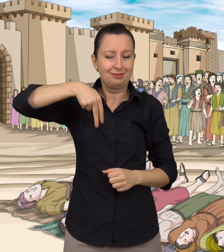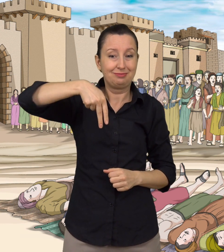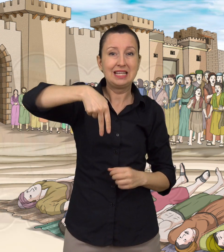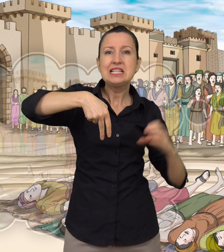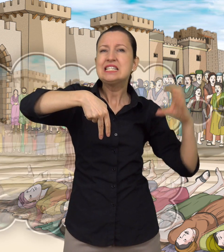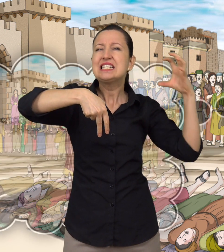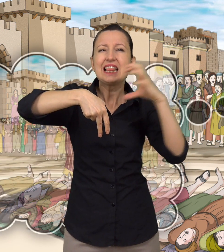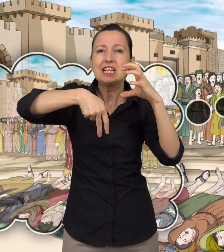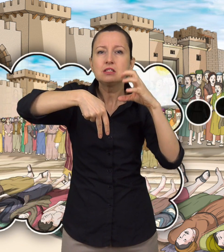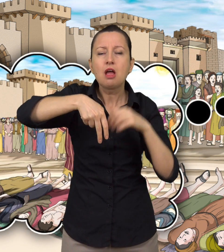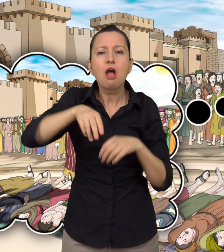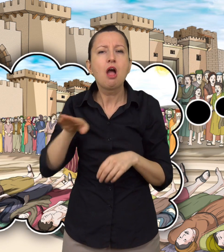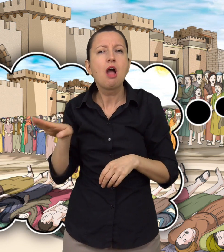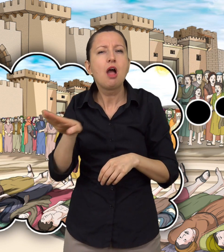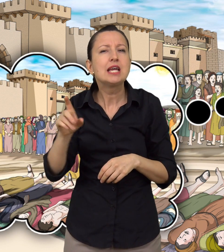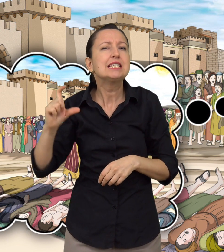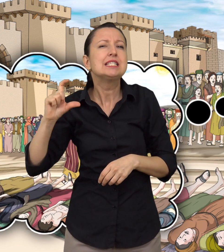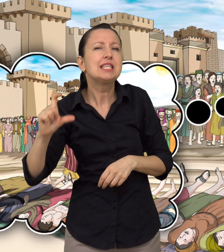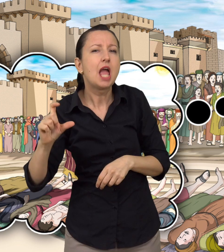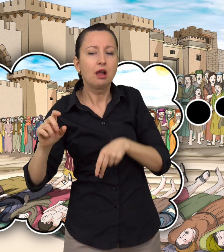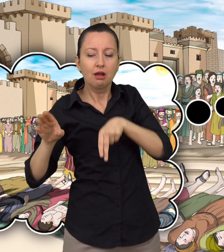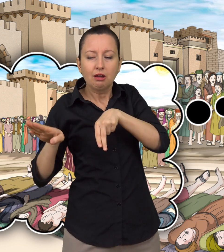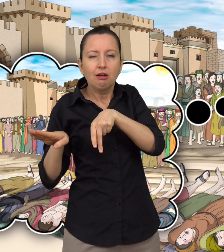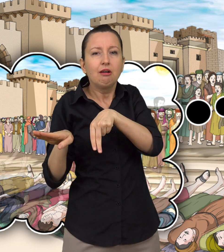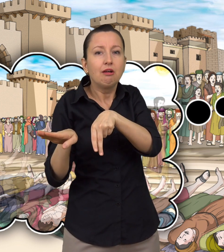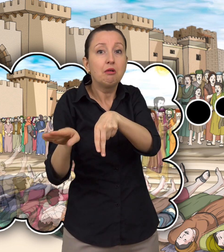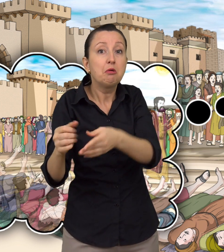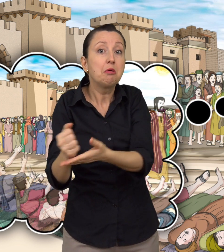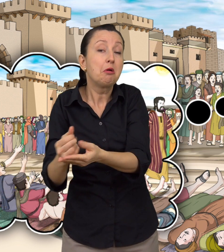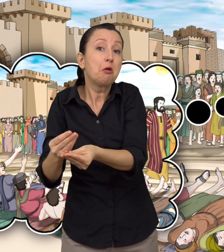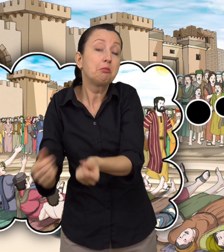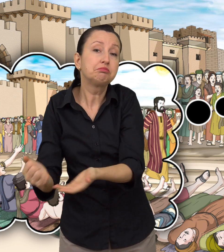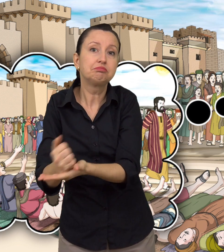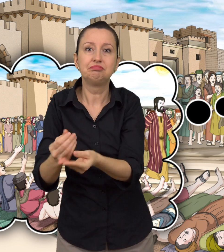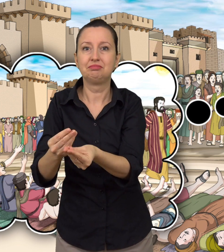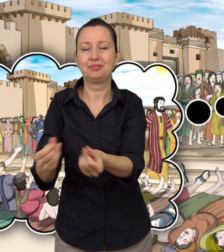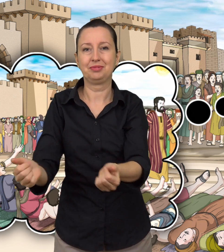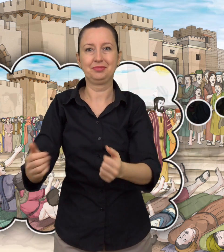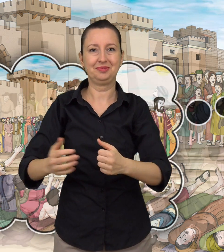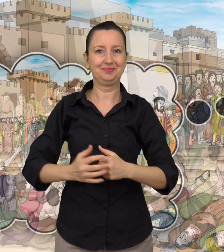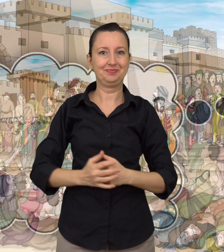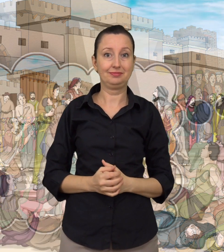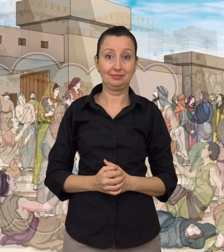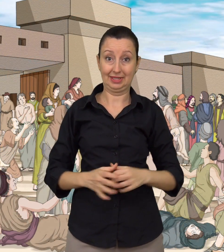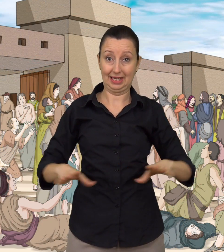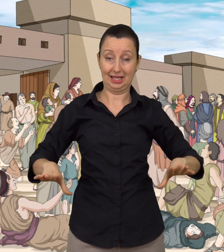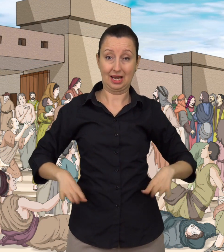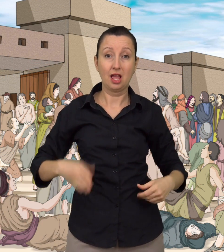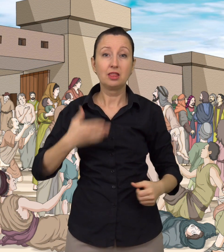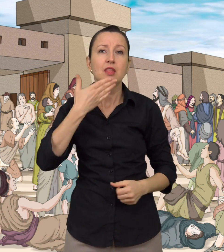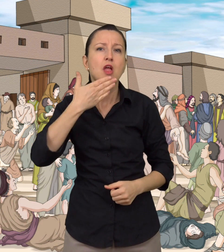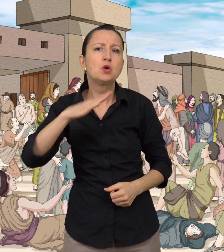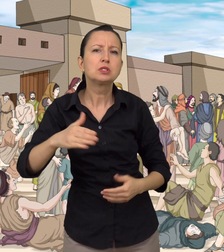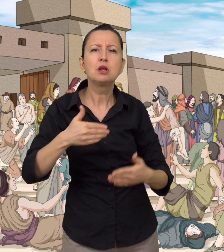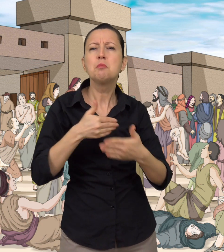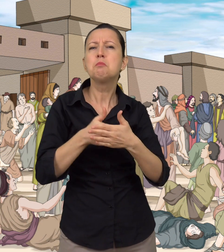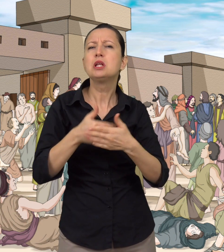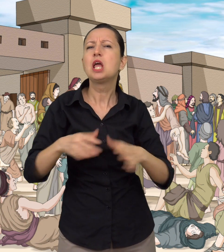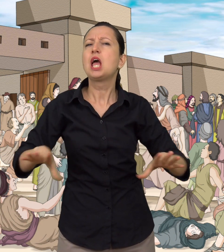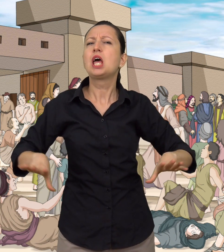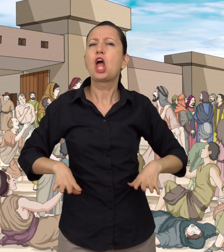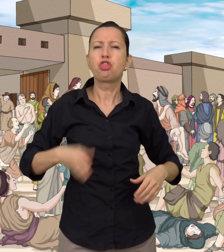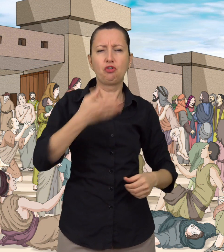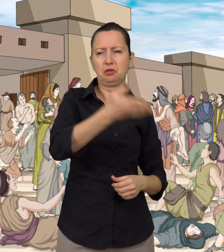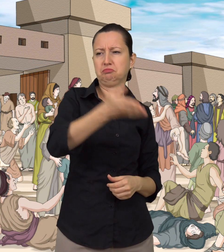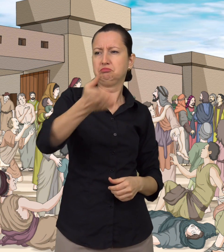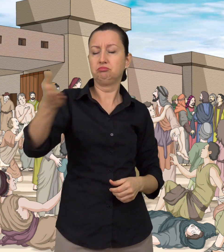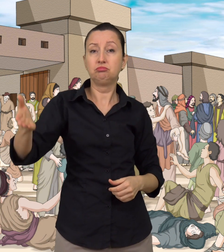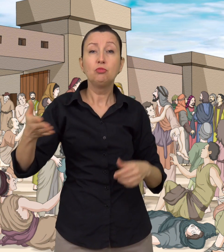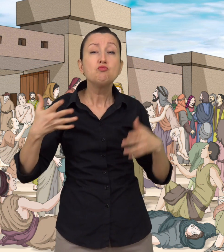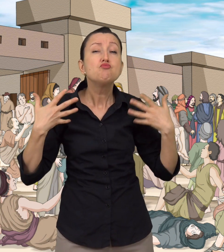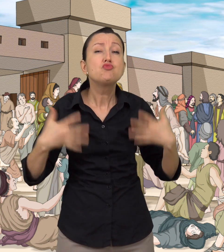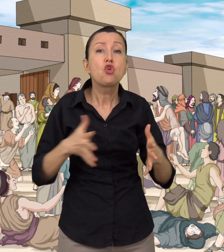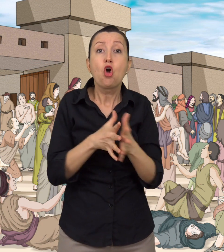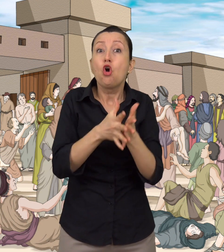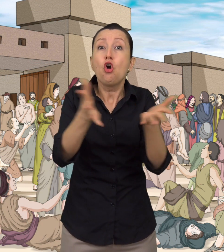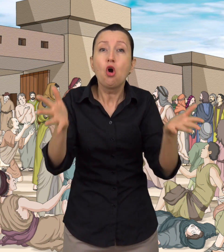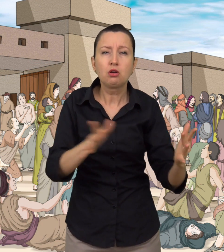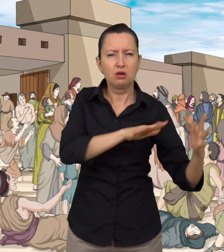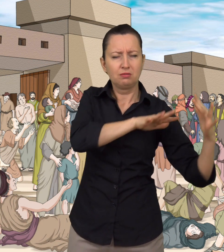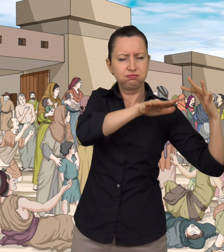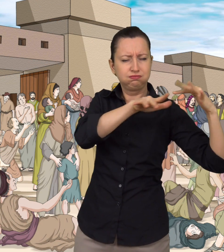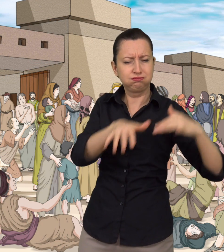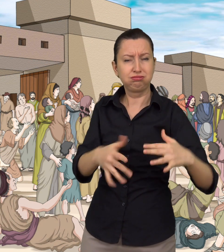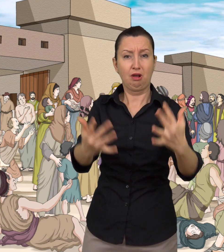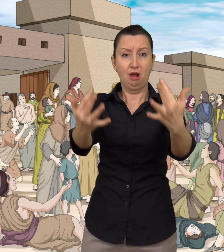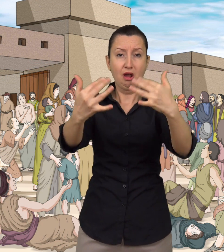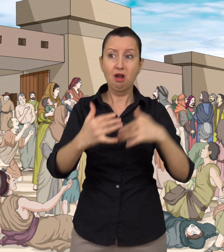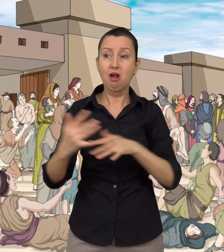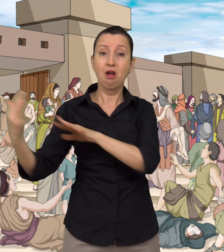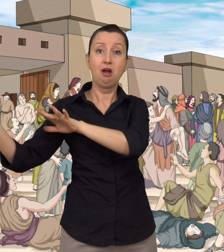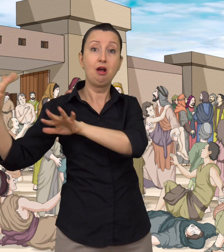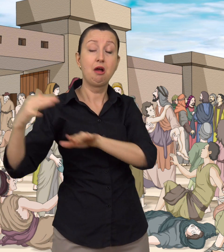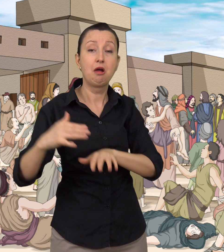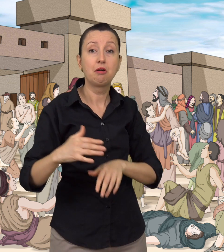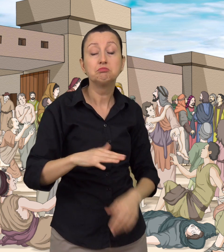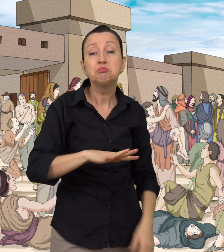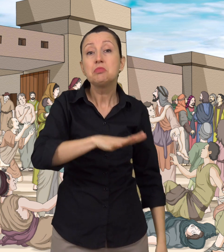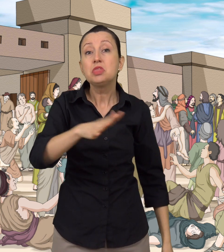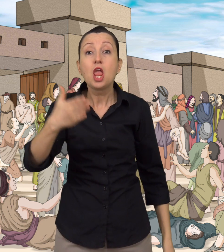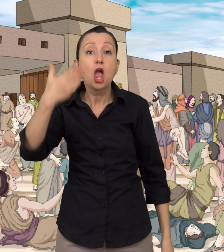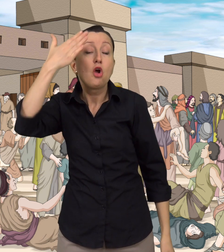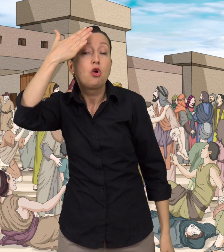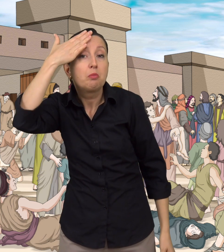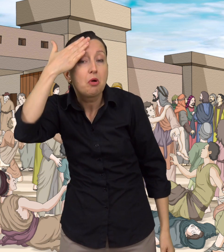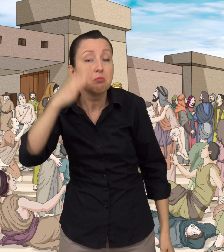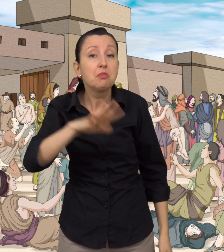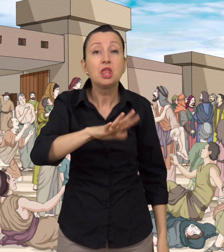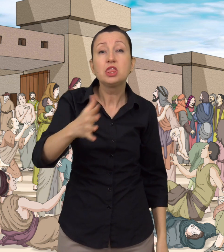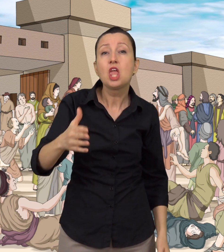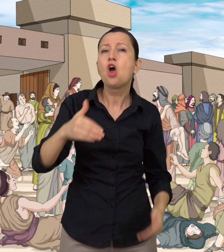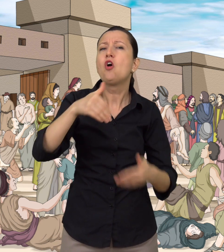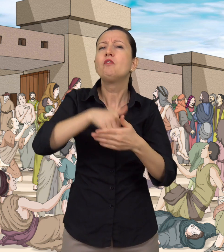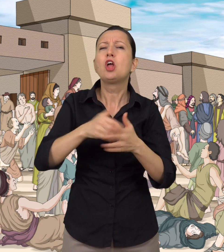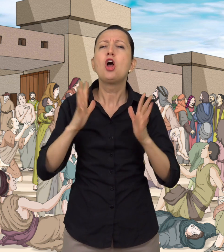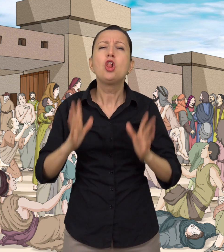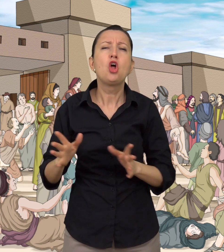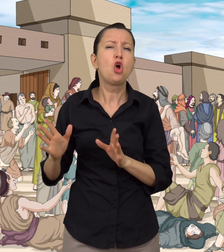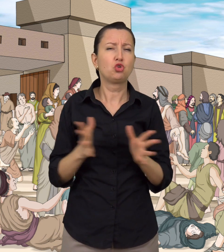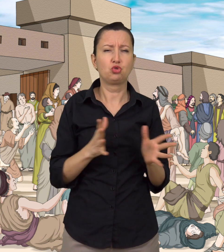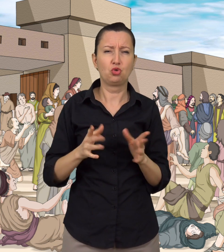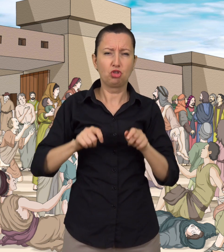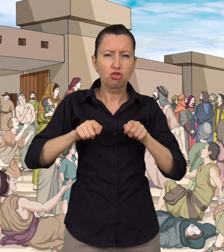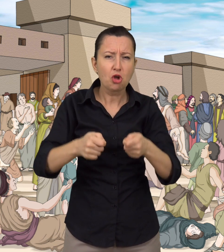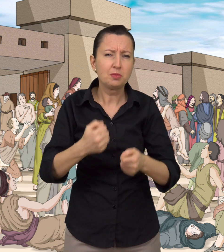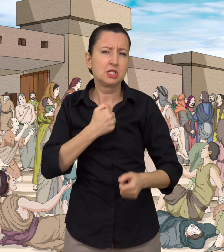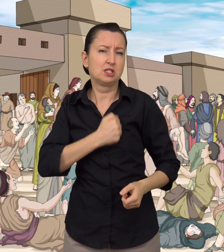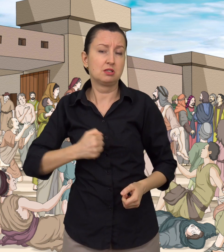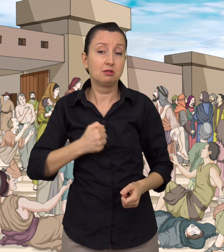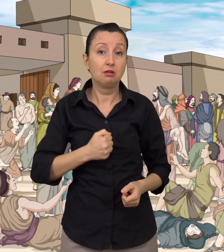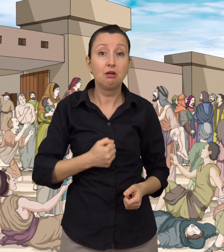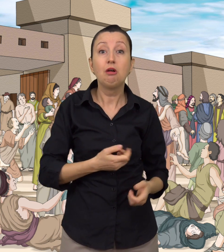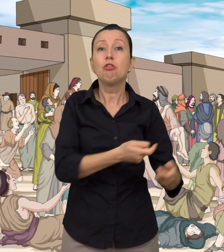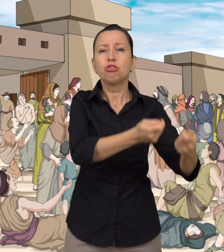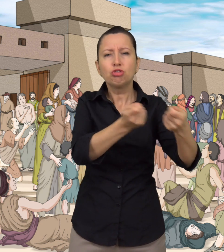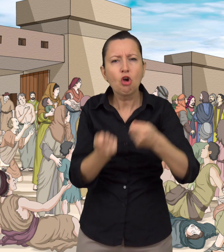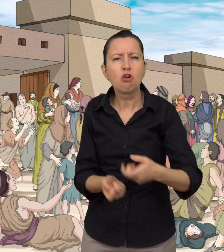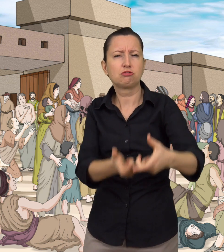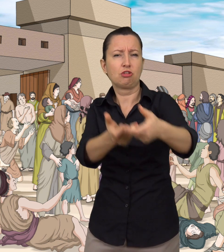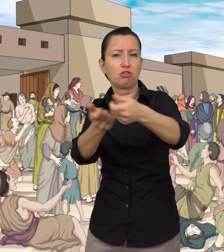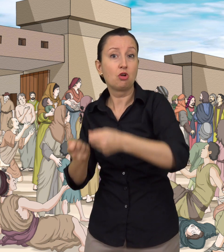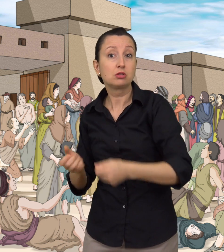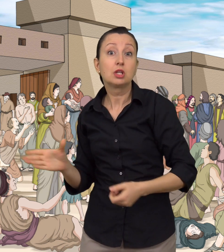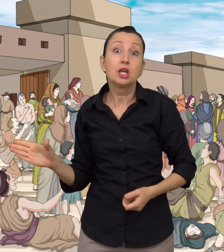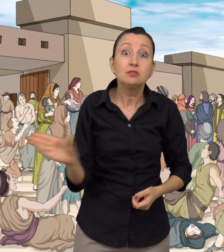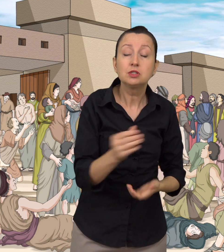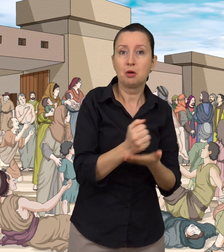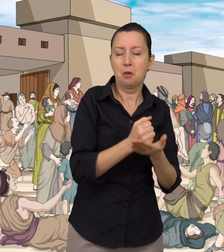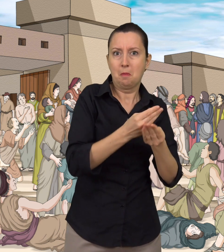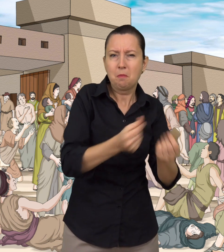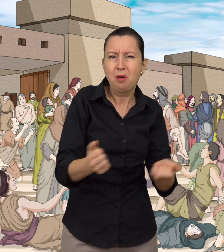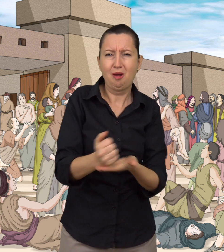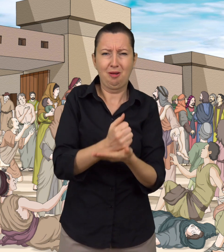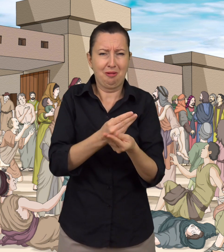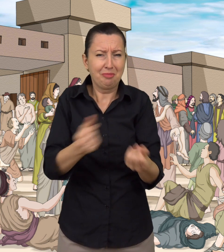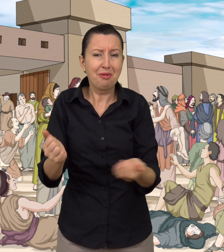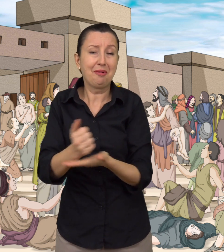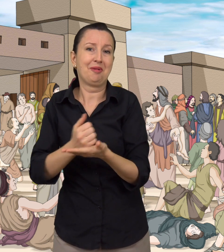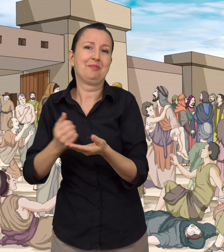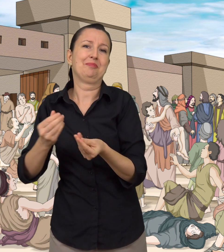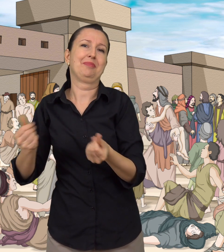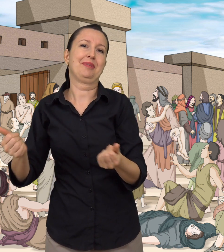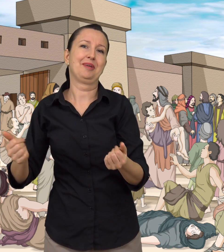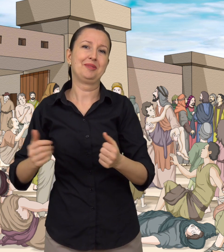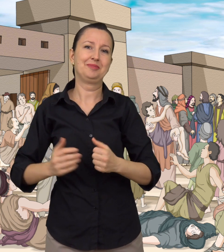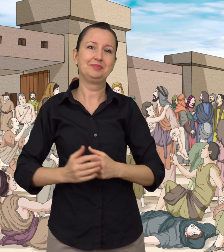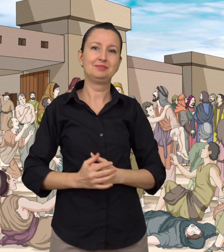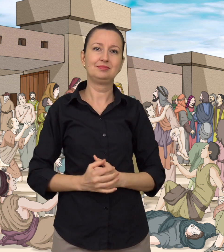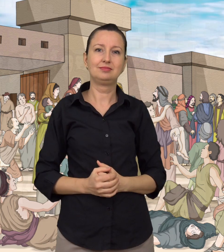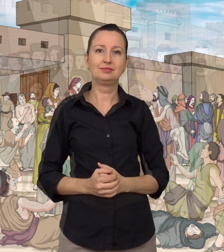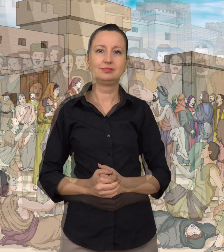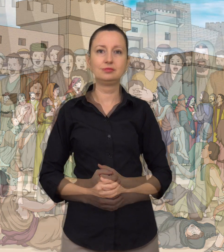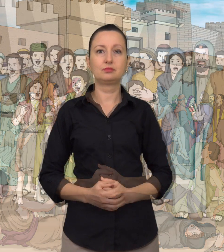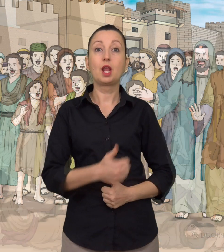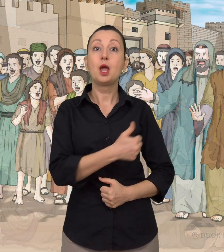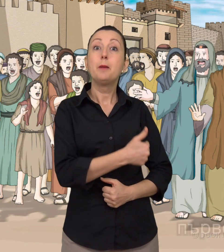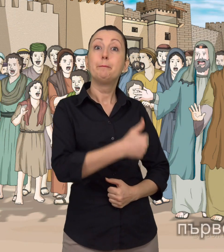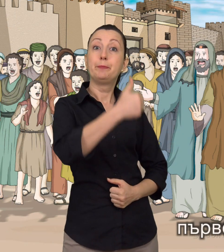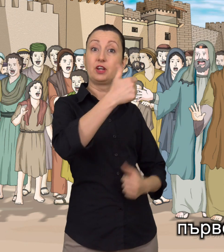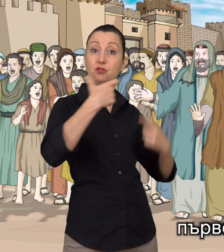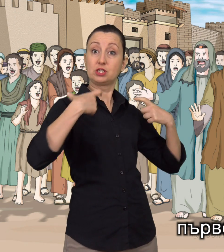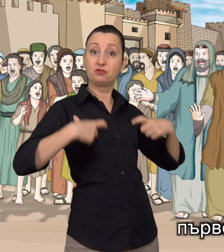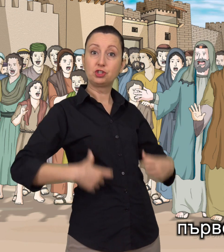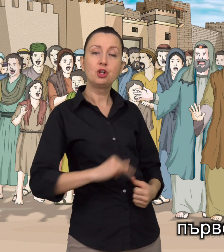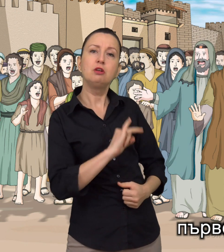Crowds also gathered from the towns around Jerusalem, bringing the sick and those tormented by unclean spirits, and all of them were healed.